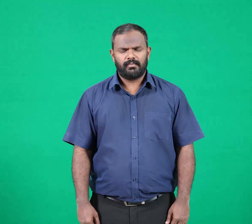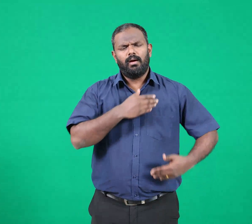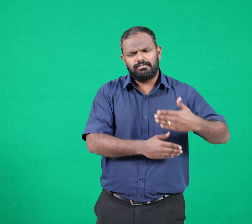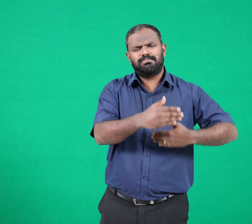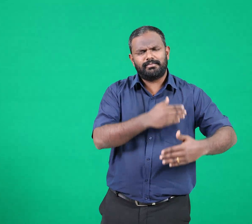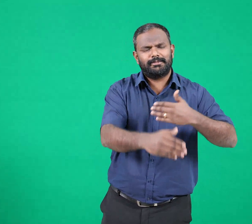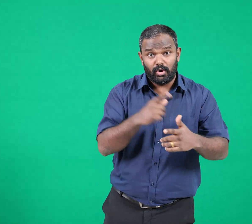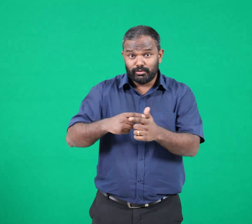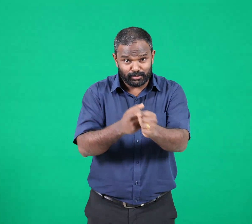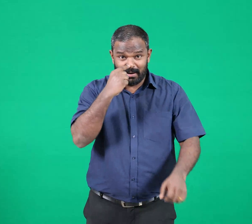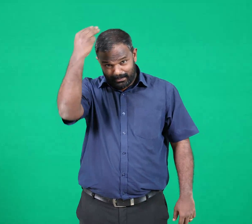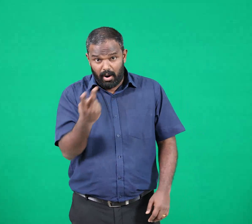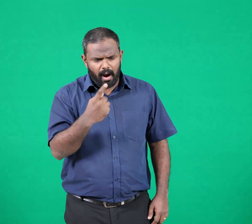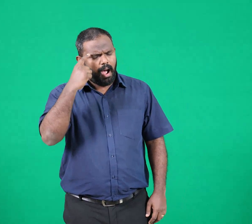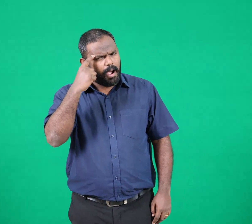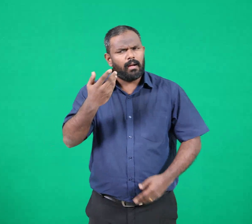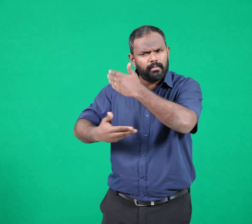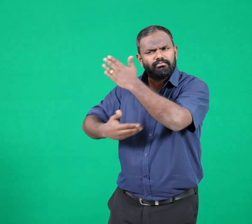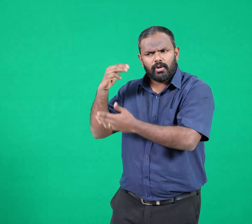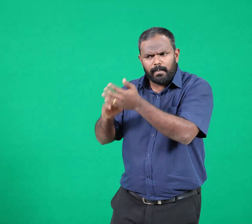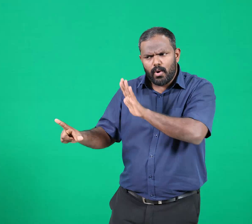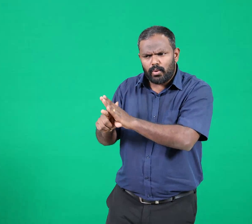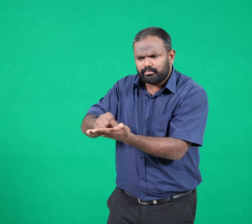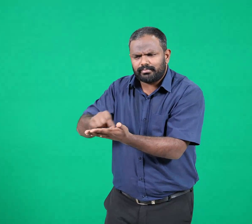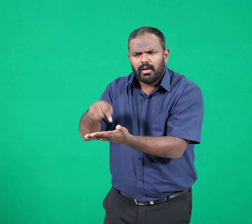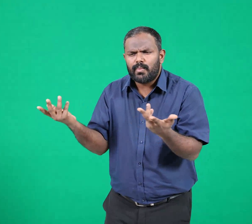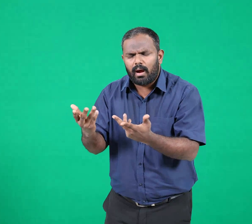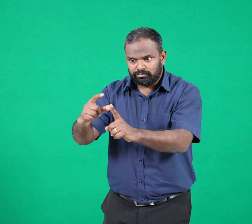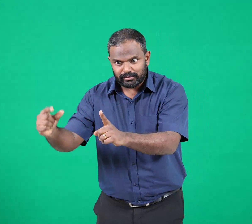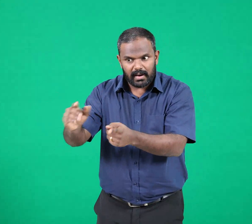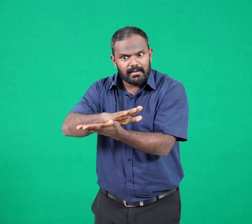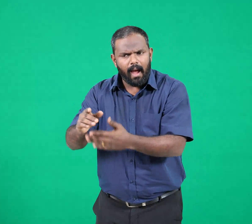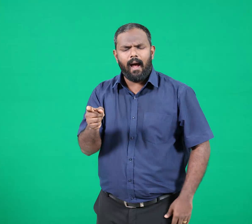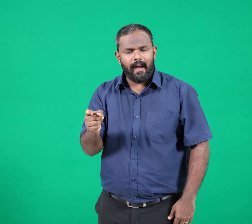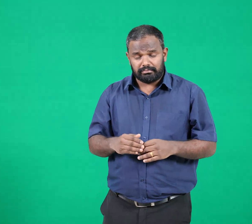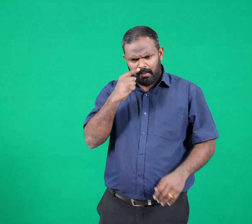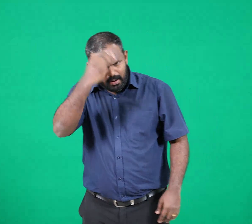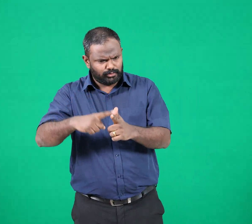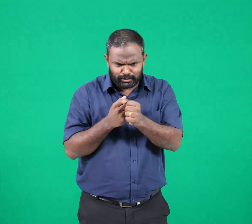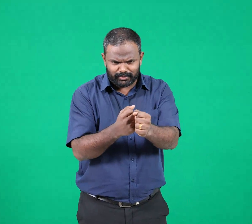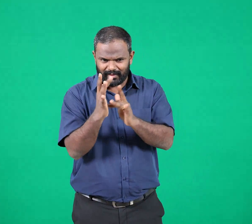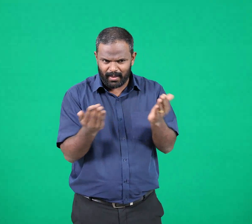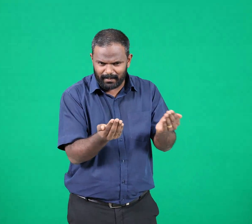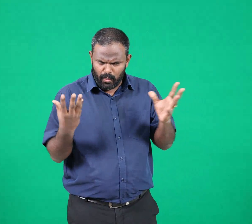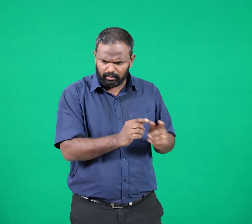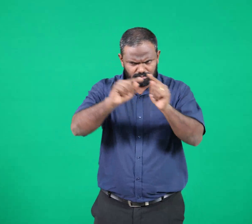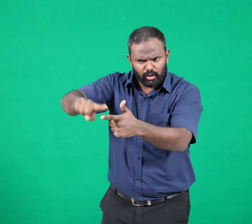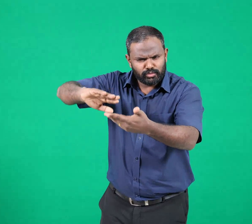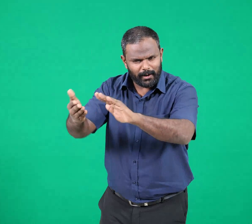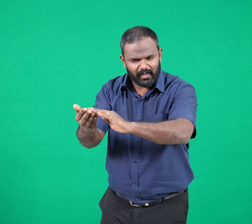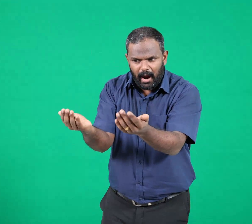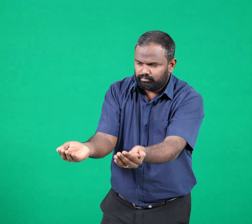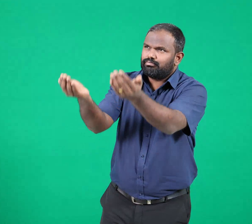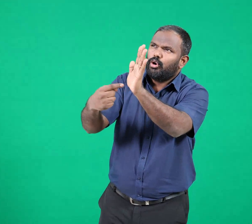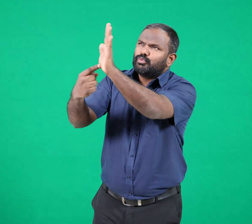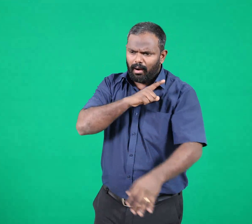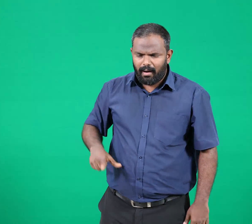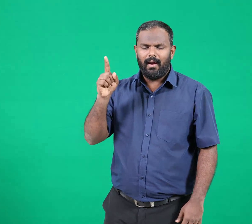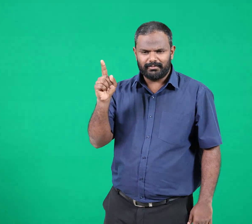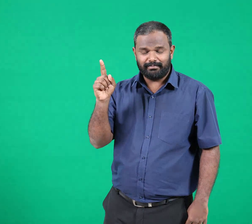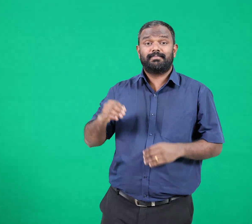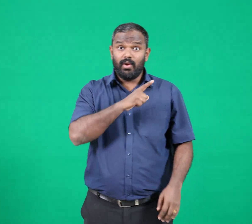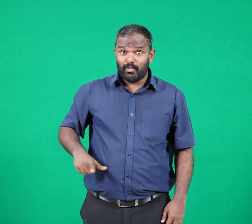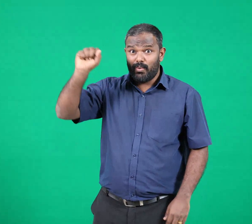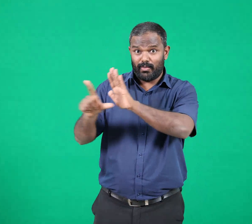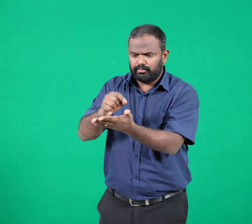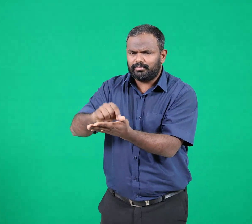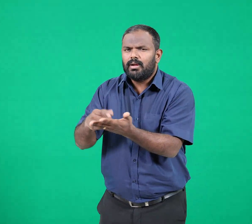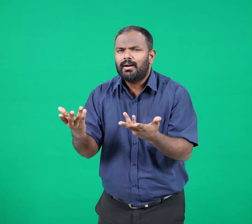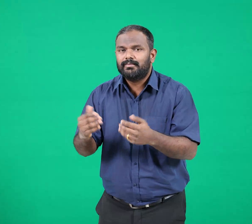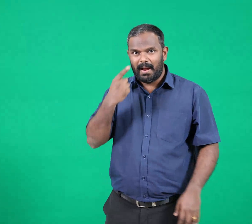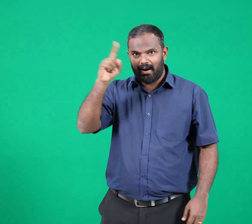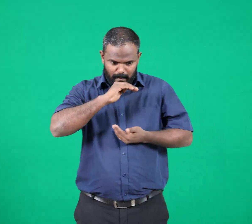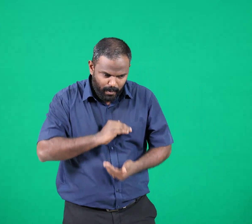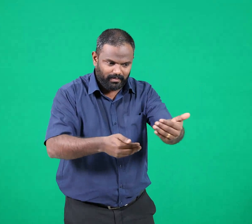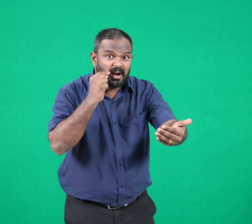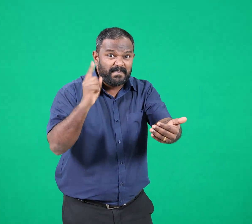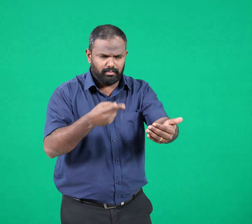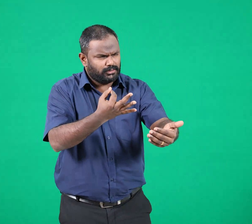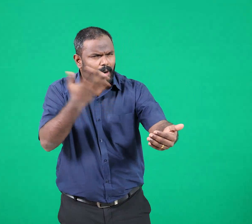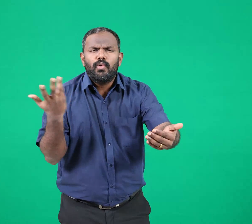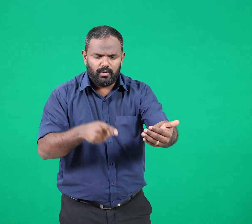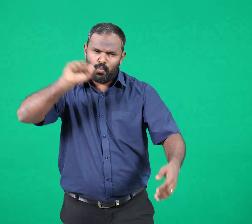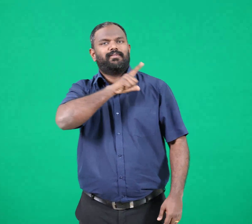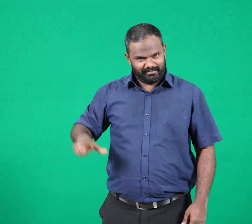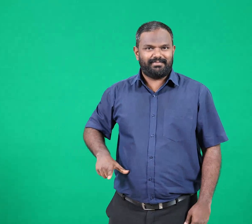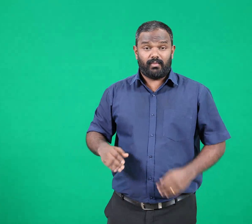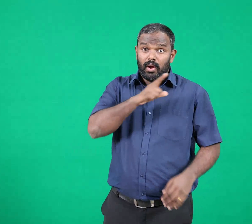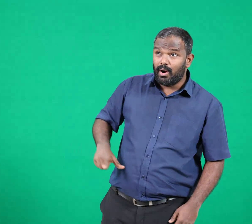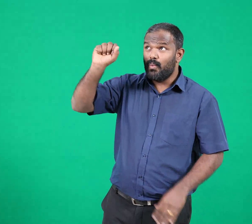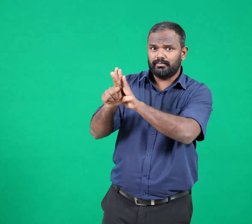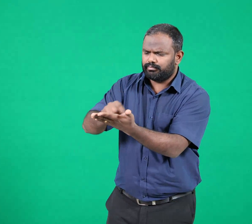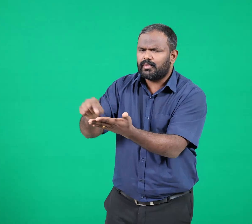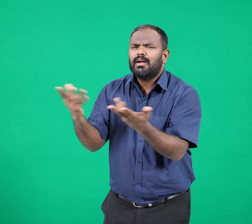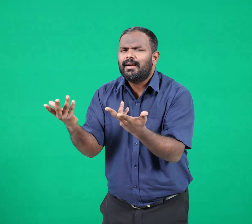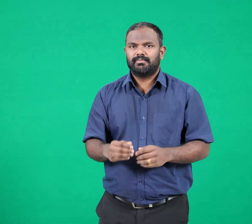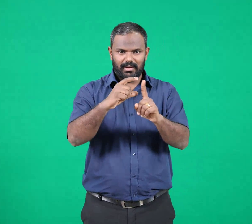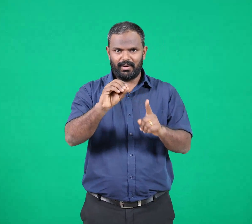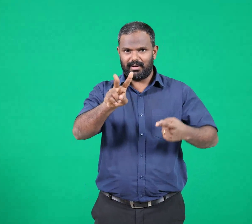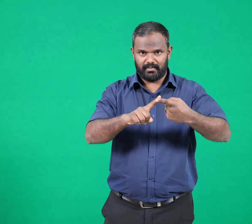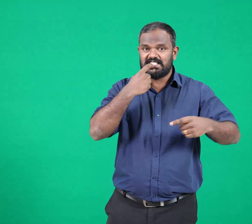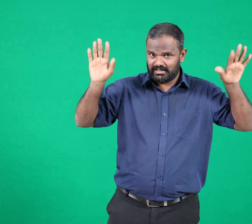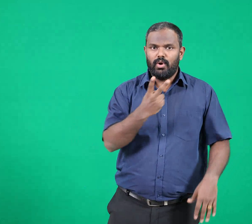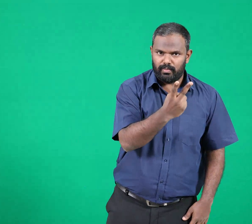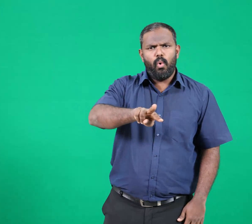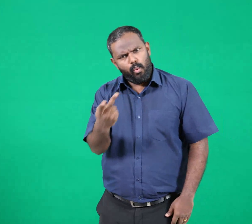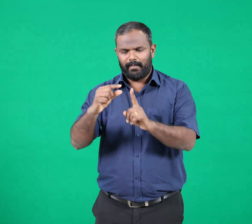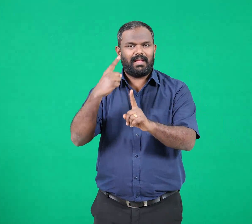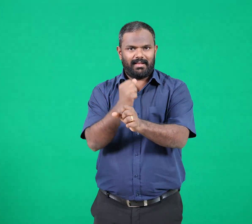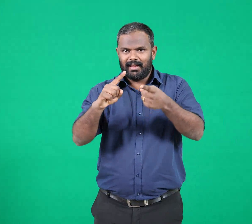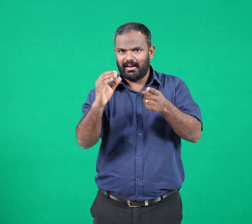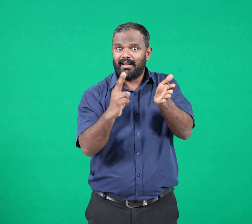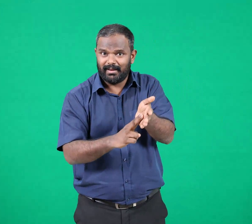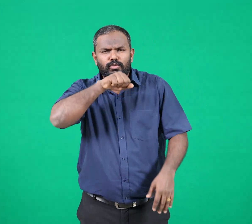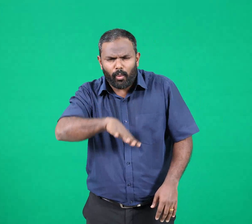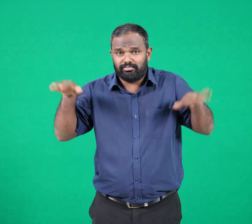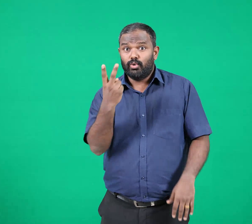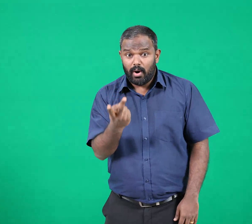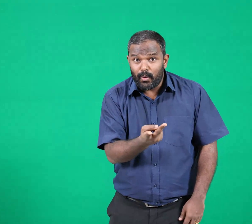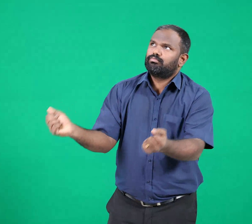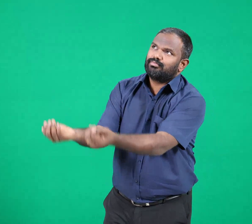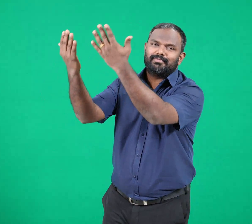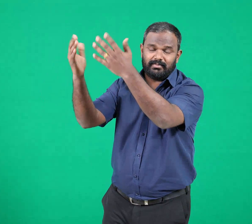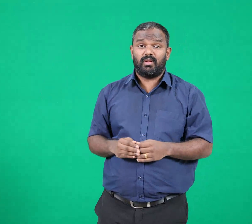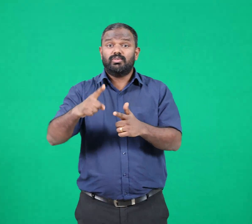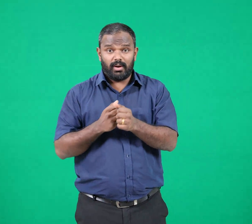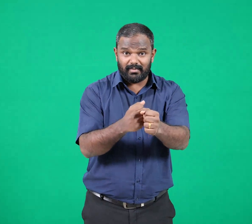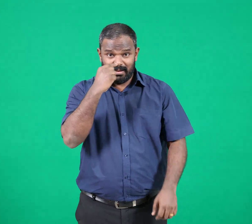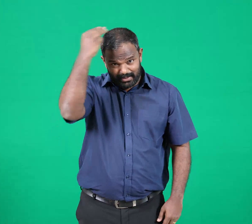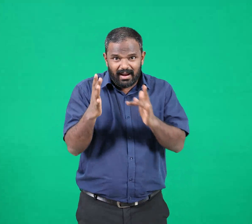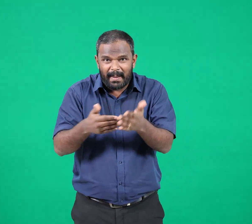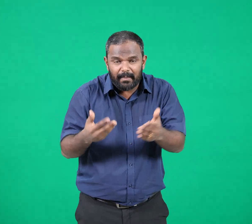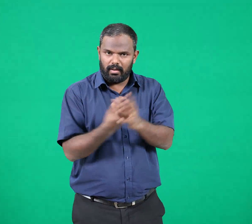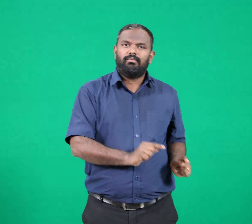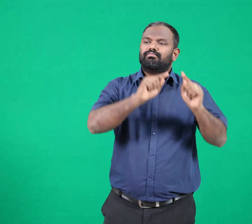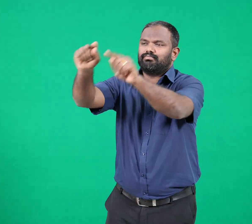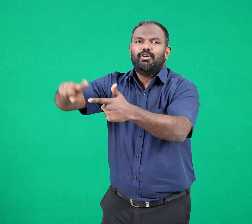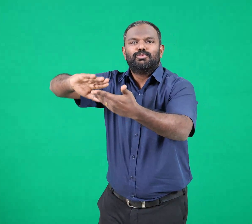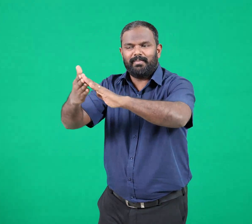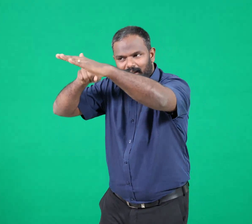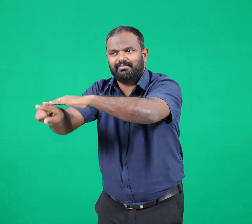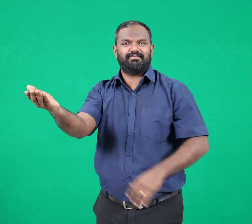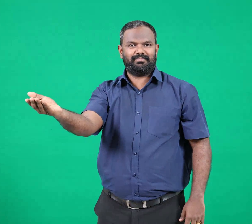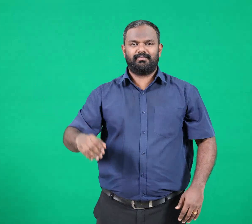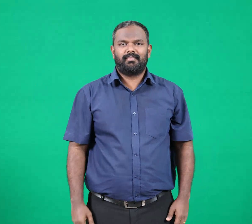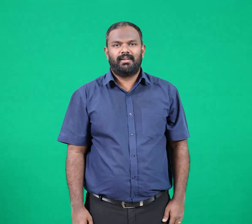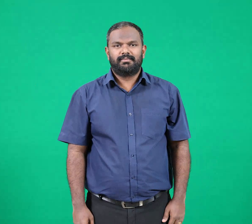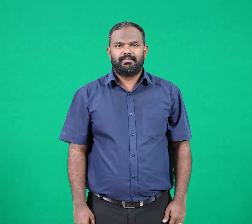And when the time of purification according to the Law of Moses was complete, His parents brought Him to Jerusalem to present Him to the Lord (as it is written in the Law of the Lord: "Every firstborn male shall be consecrated to the Lord"), and to offer the sacrifice specified in the Law of the Lord: "A pair of turtledoves or two young pigeons."